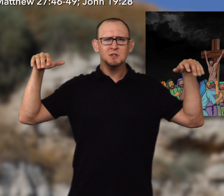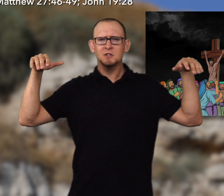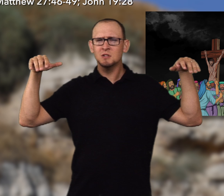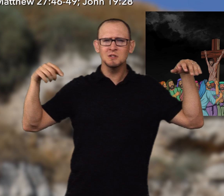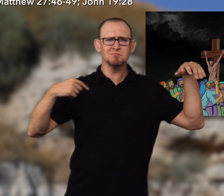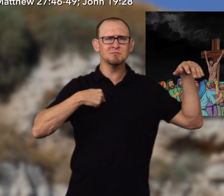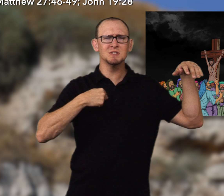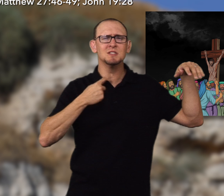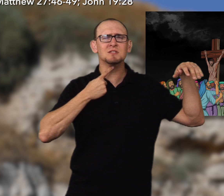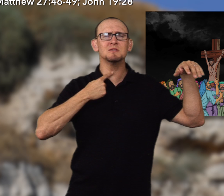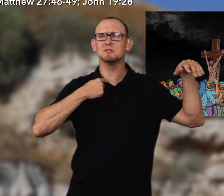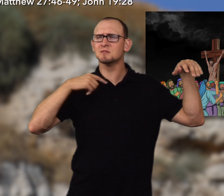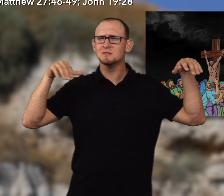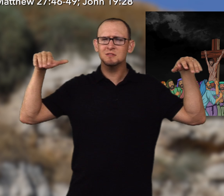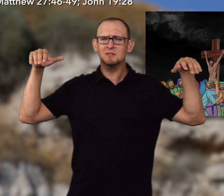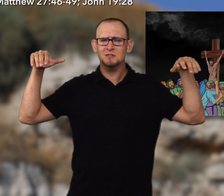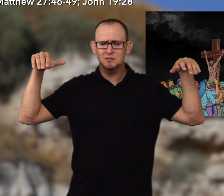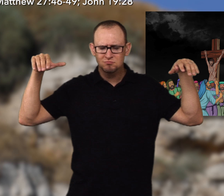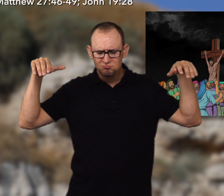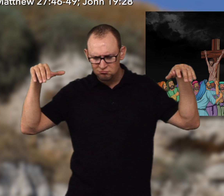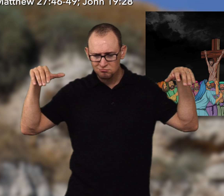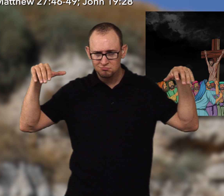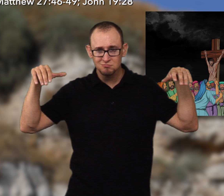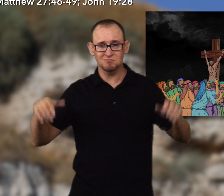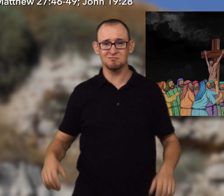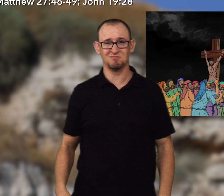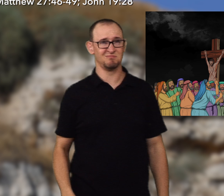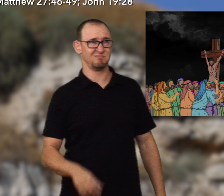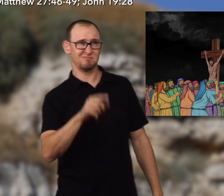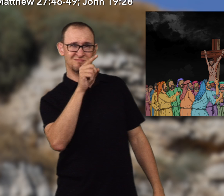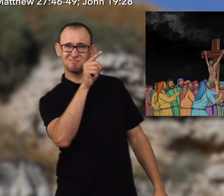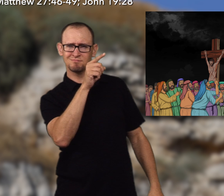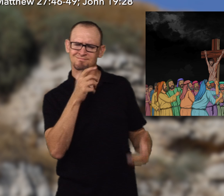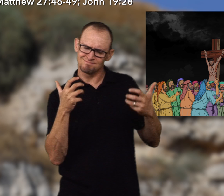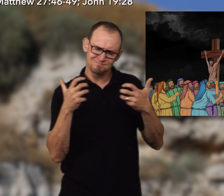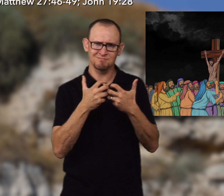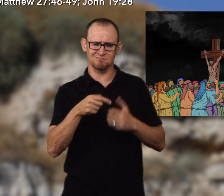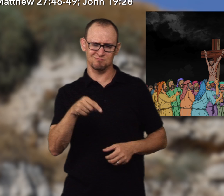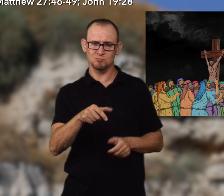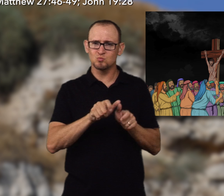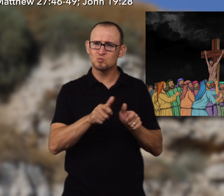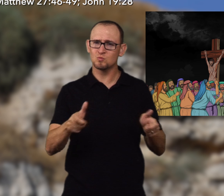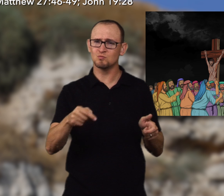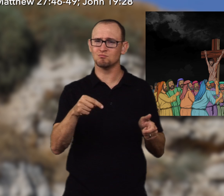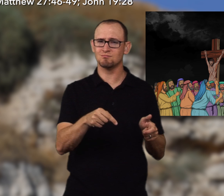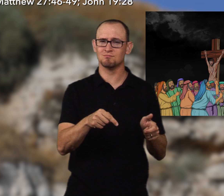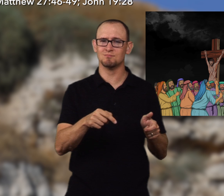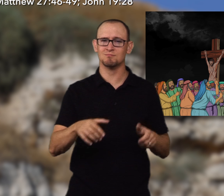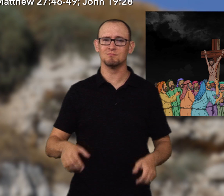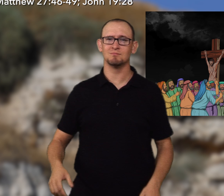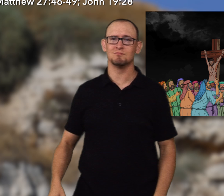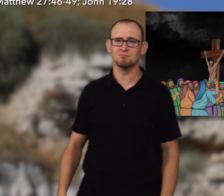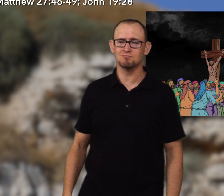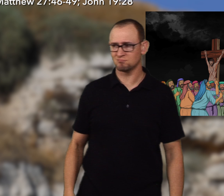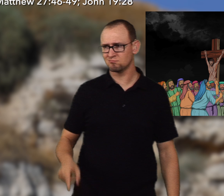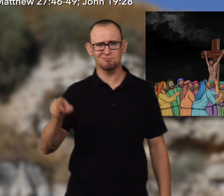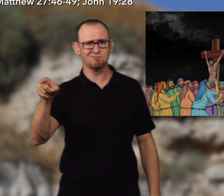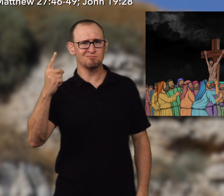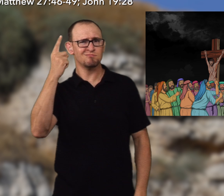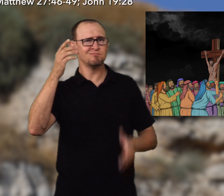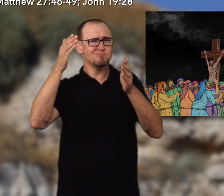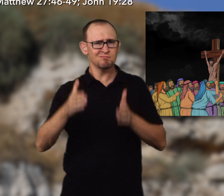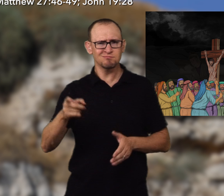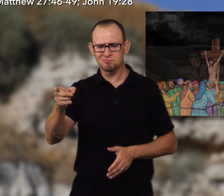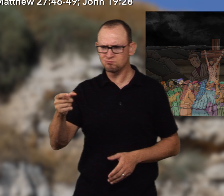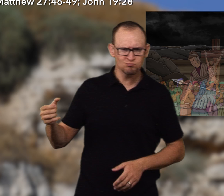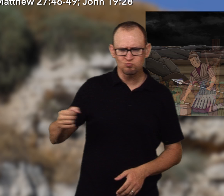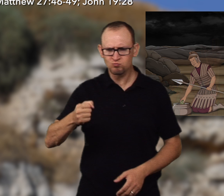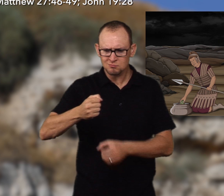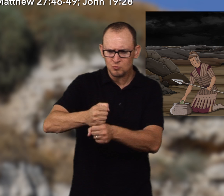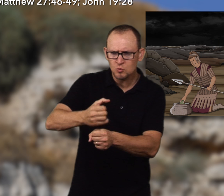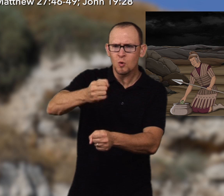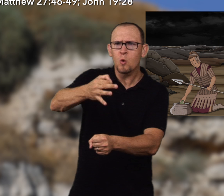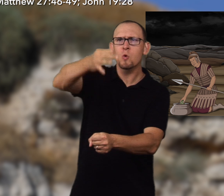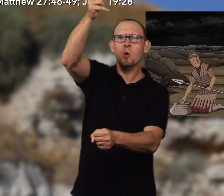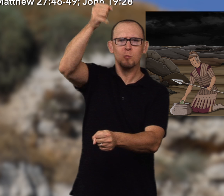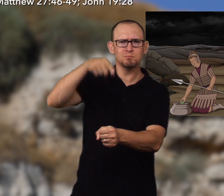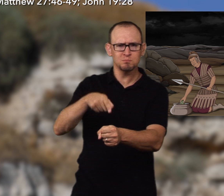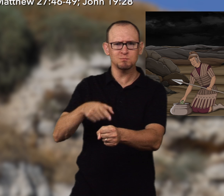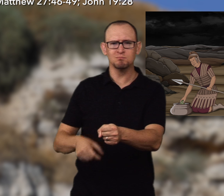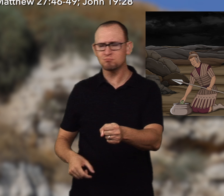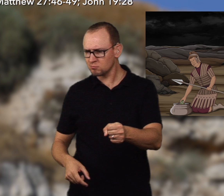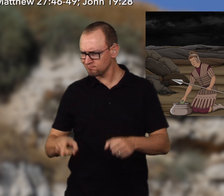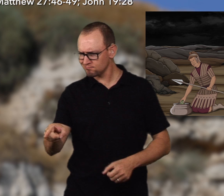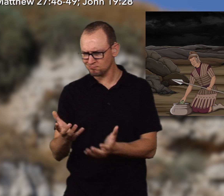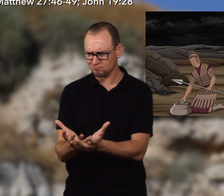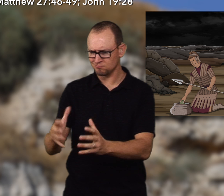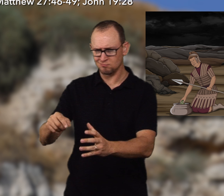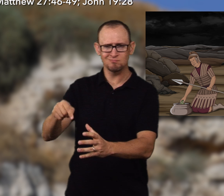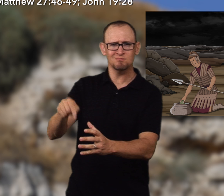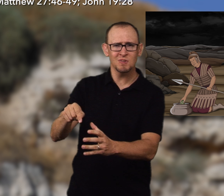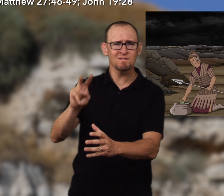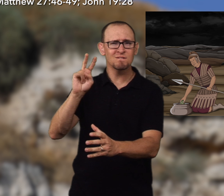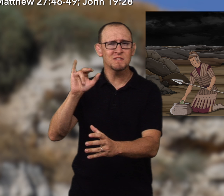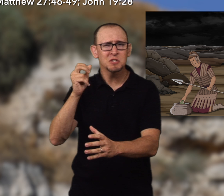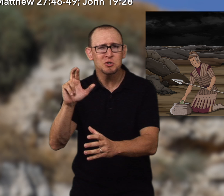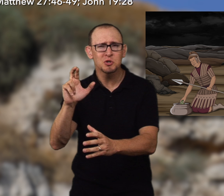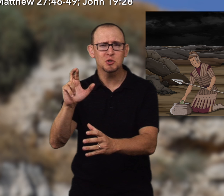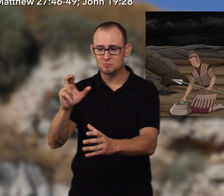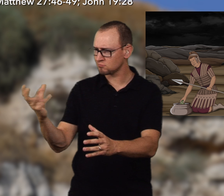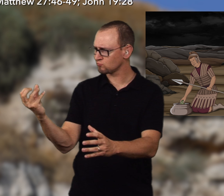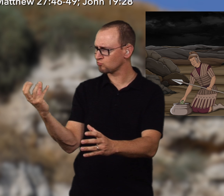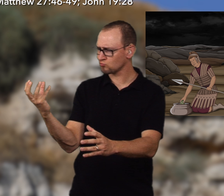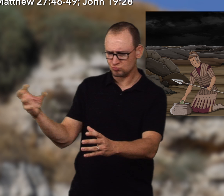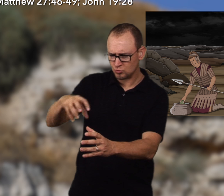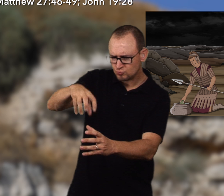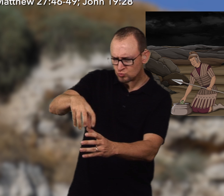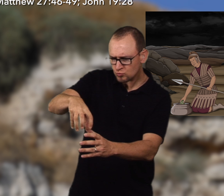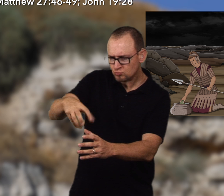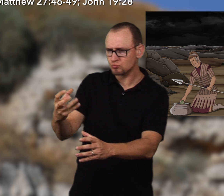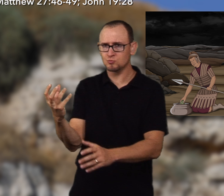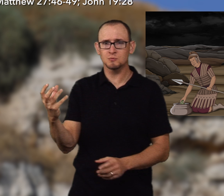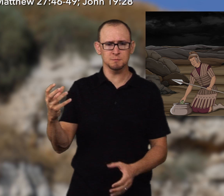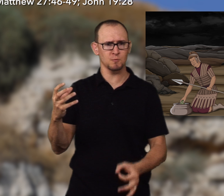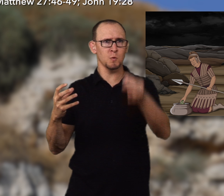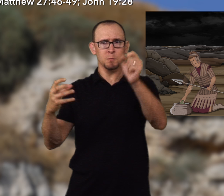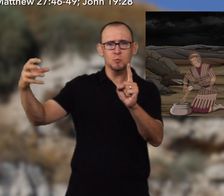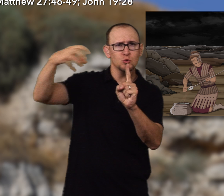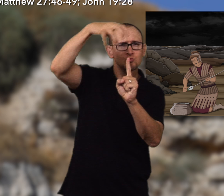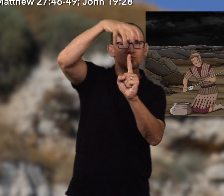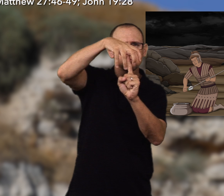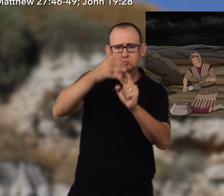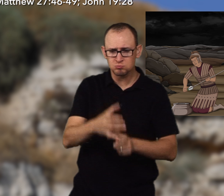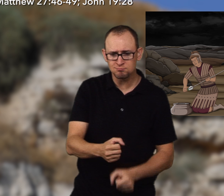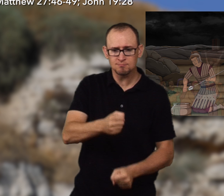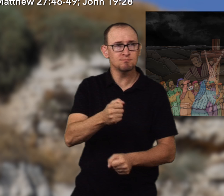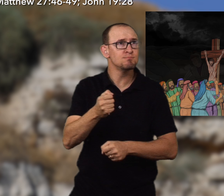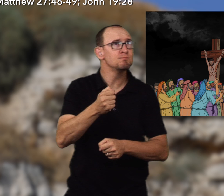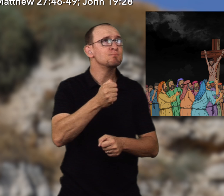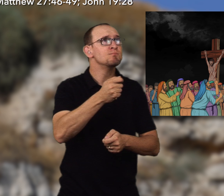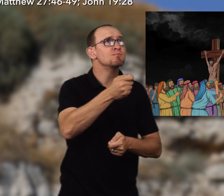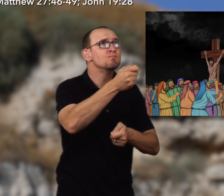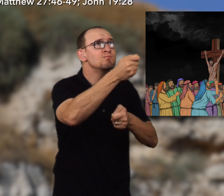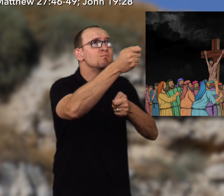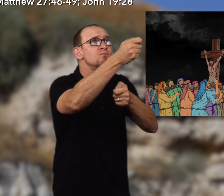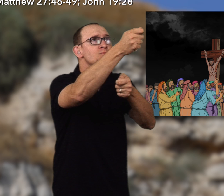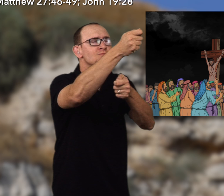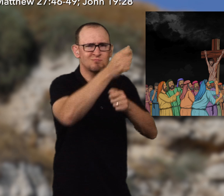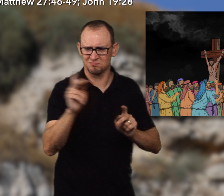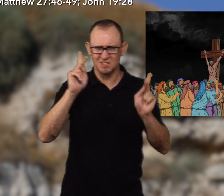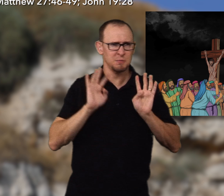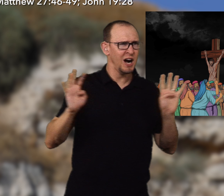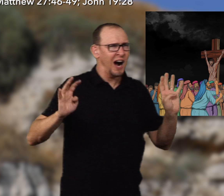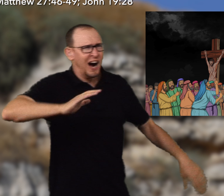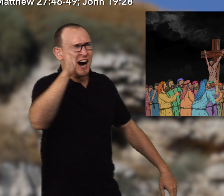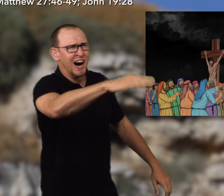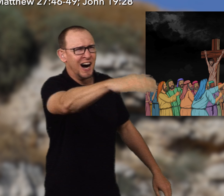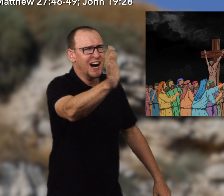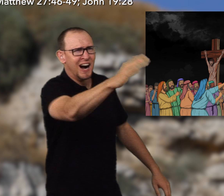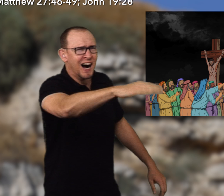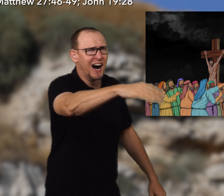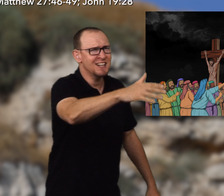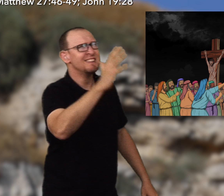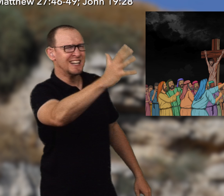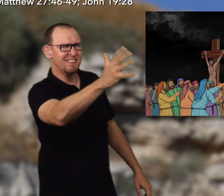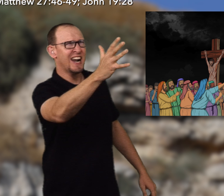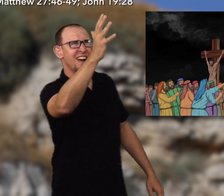He filled it with sour wine, put it on a reed, and held it up for Jesus to drink. But the others said, “Leave Him alone. Let us see if Elijah comes to save Him.”